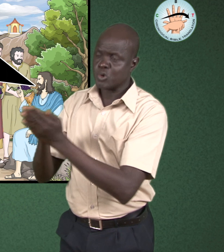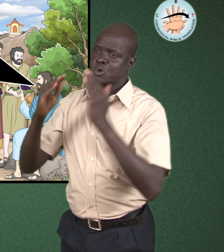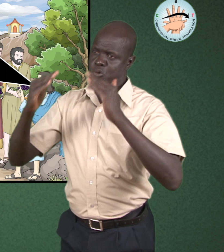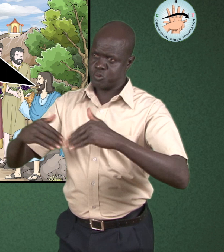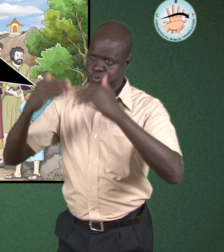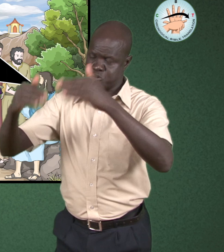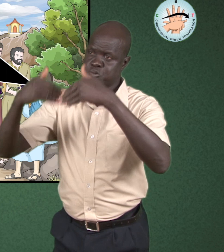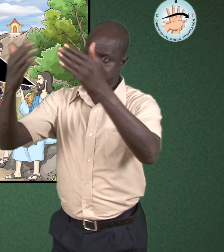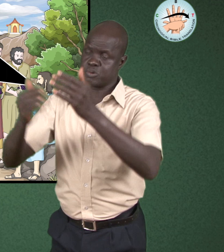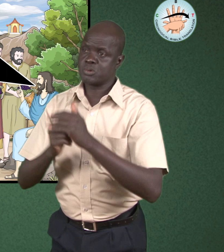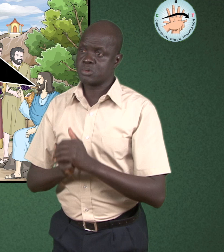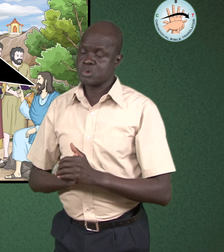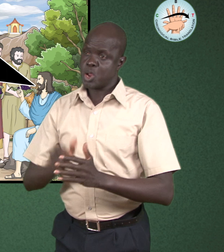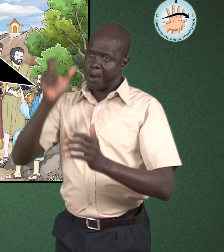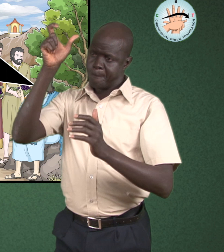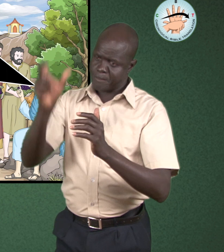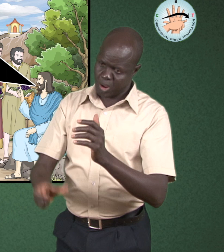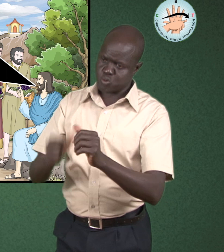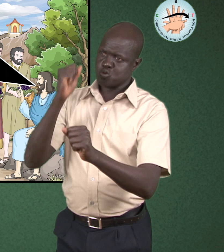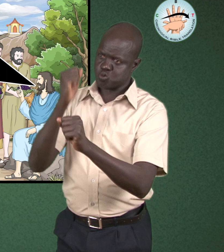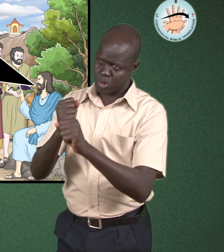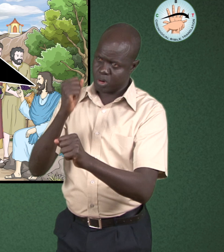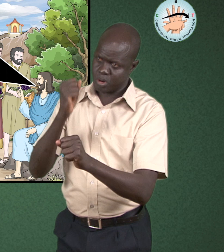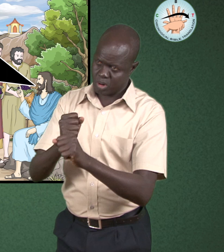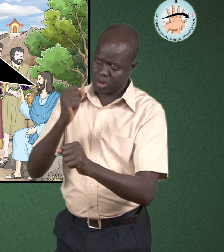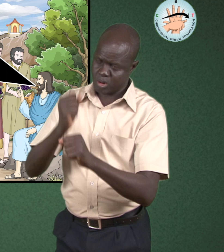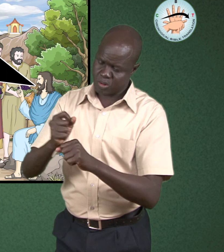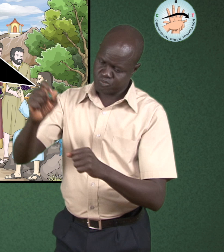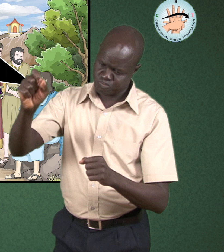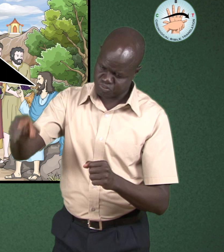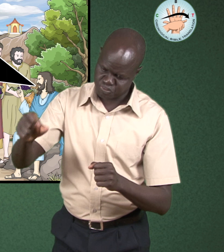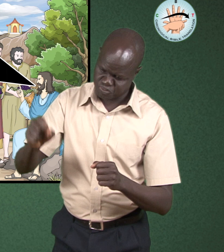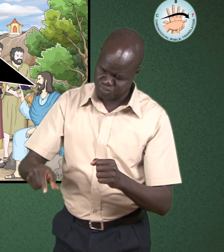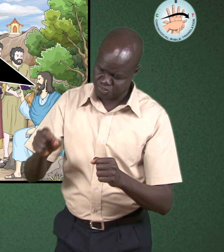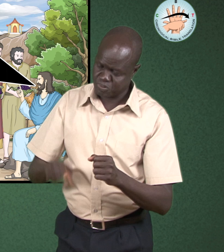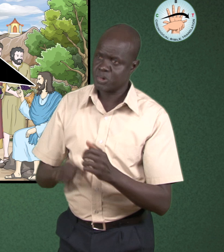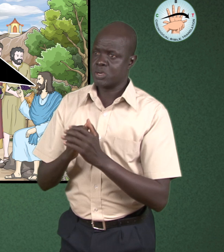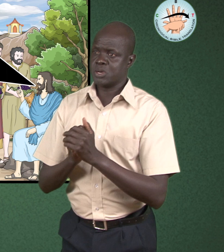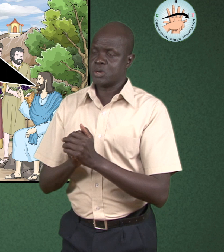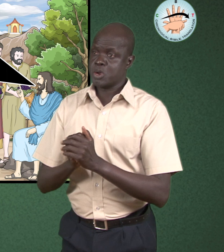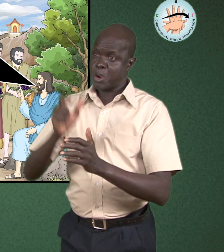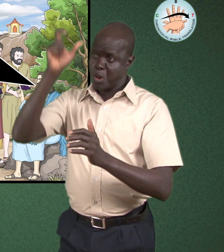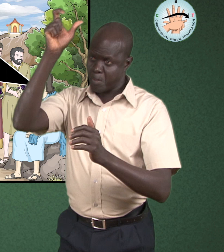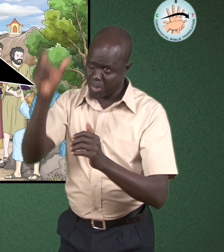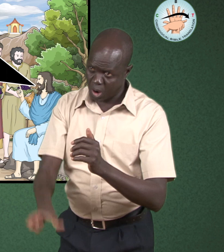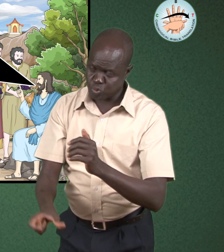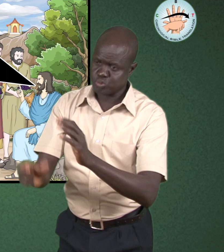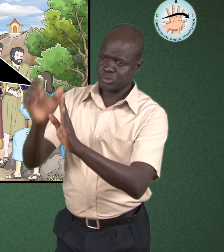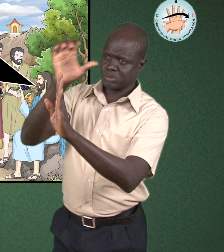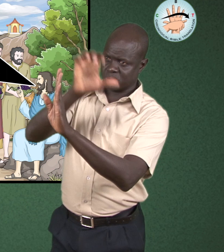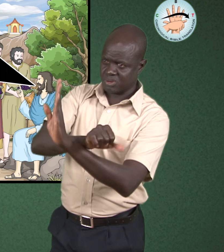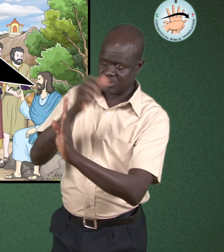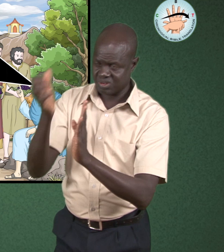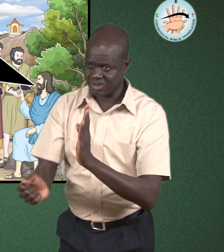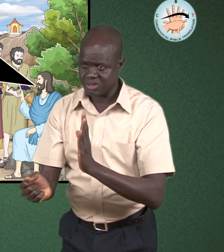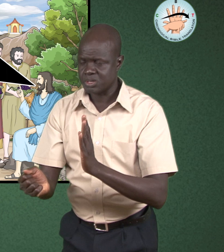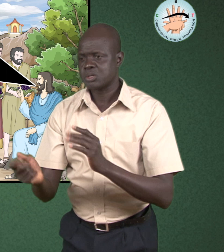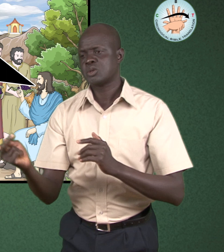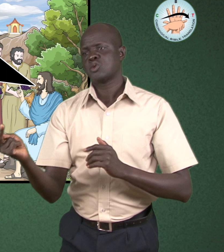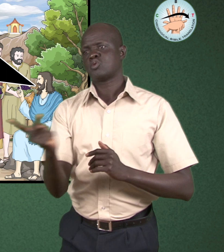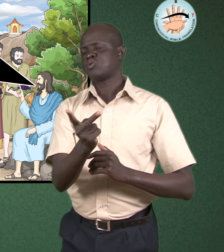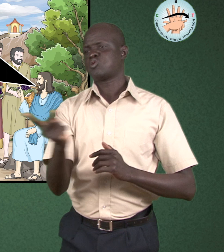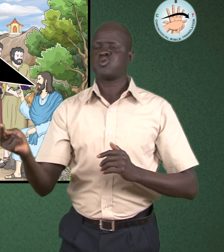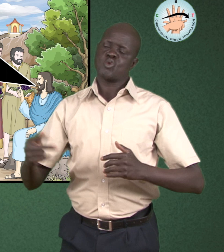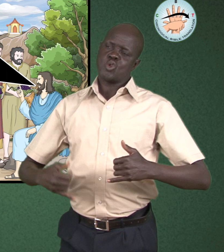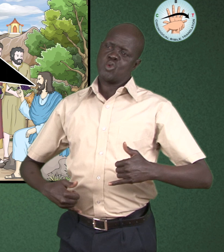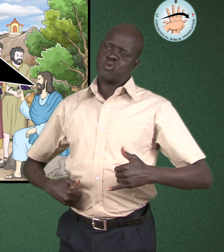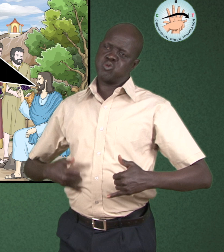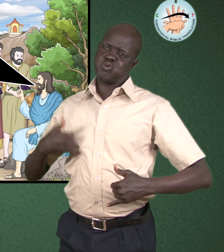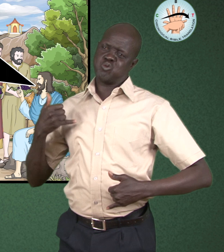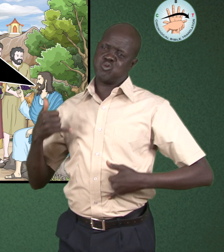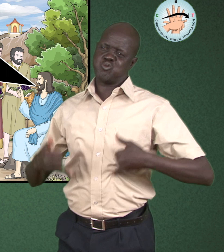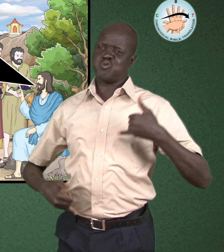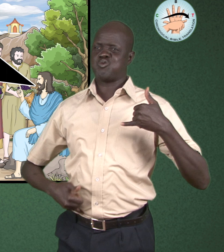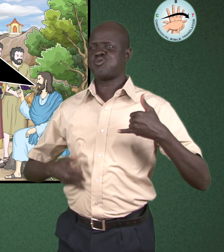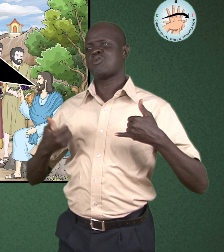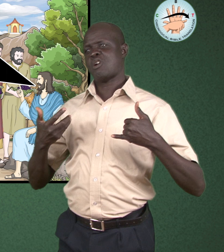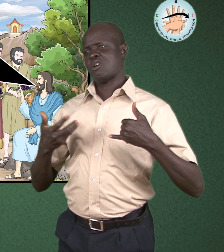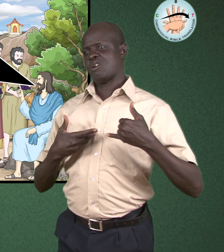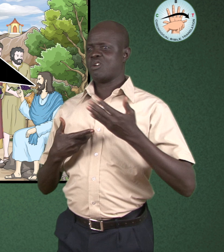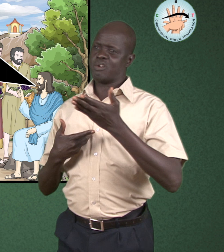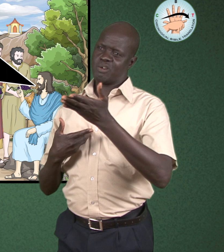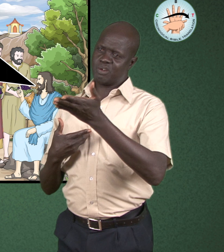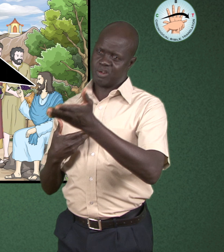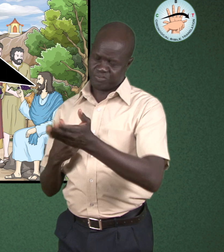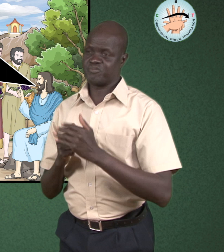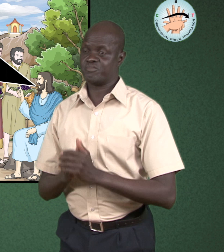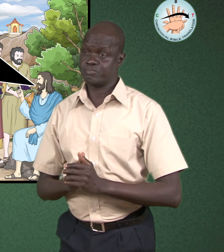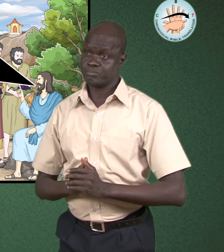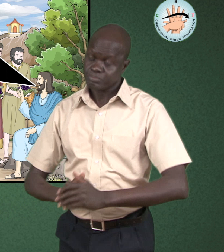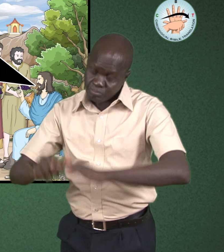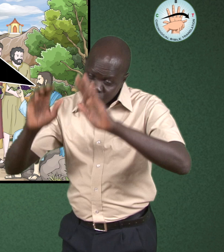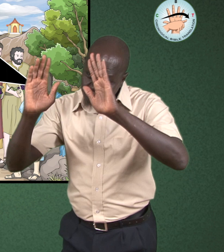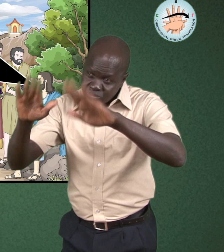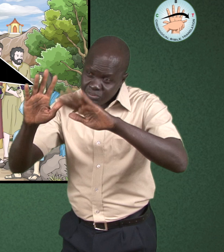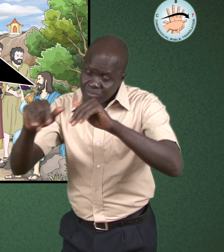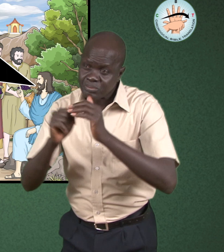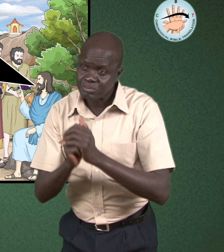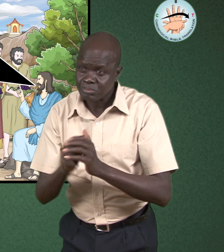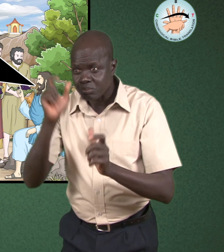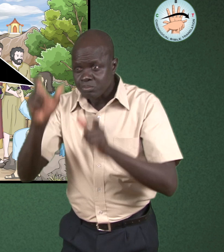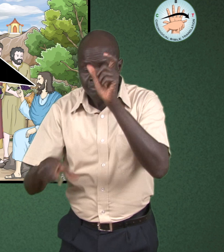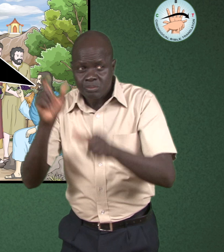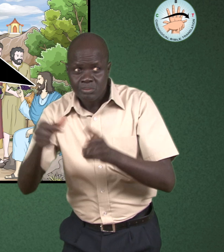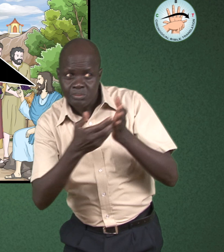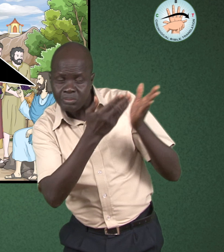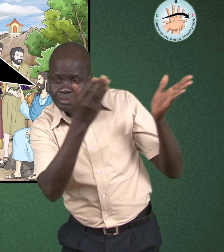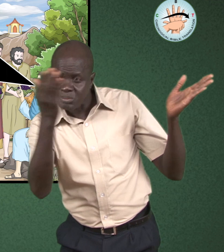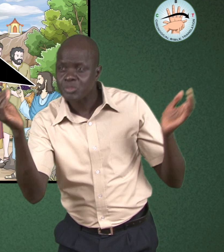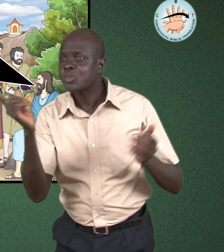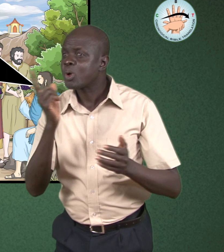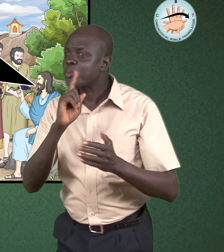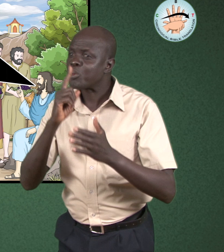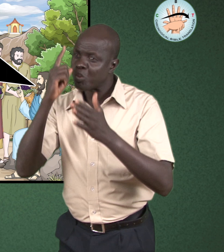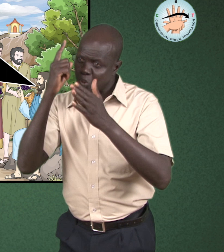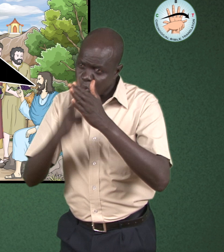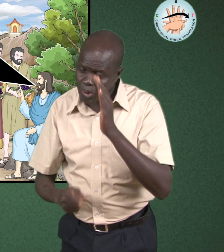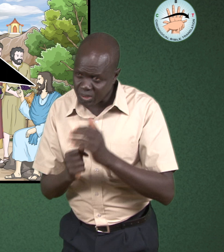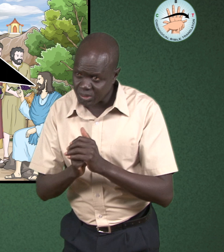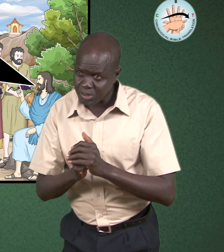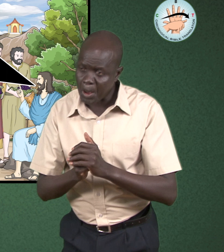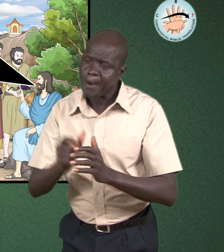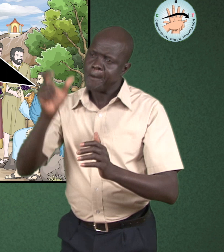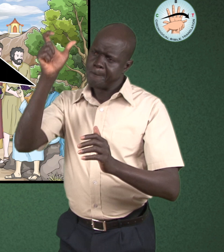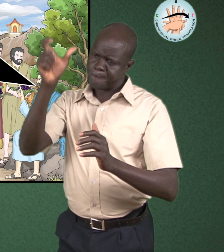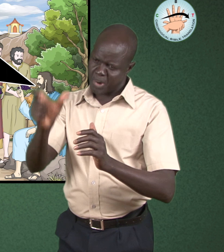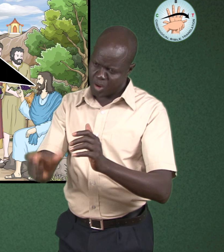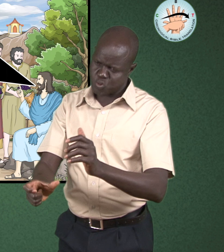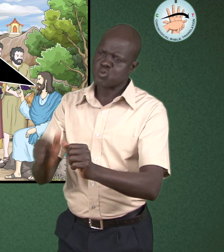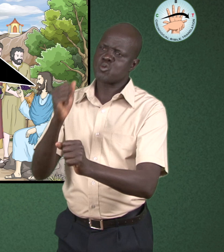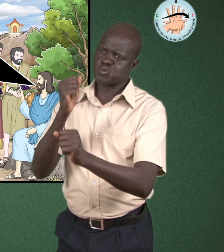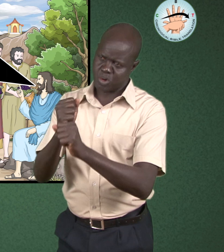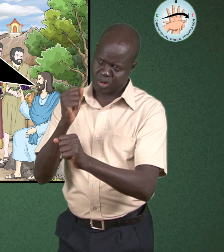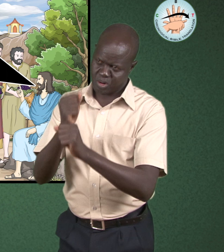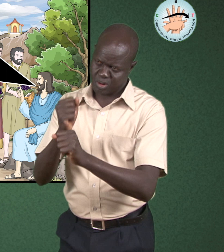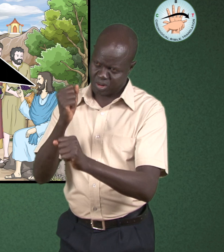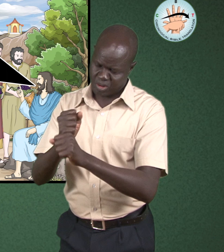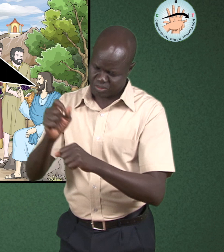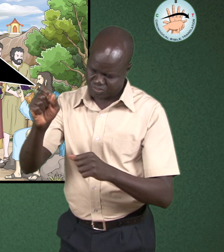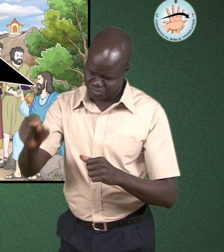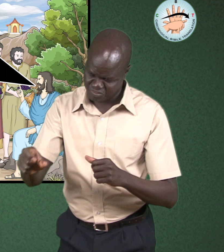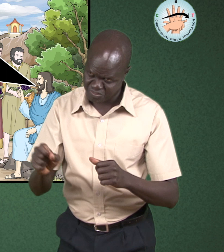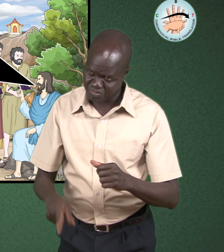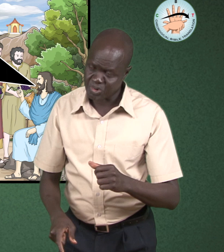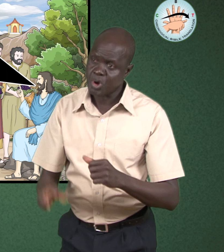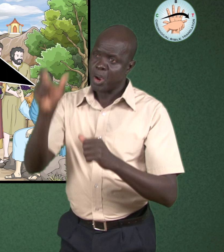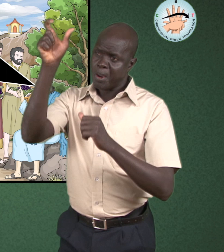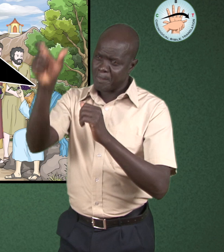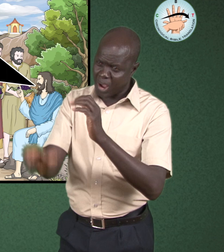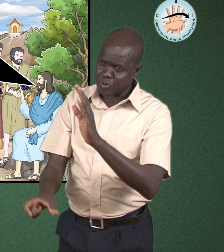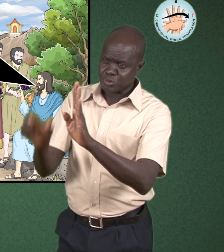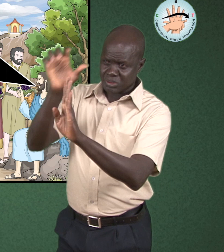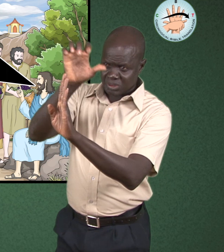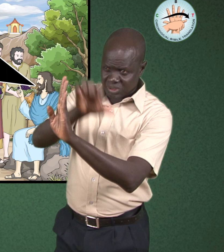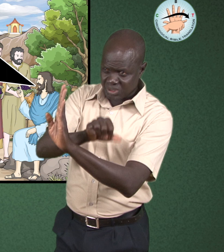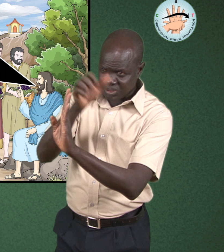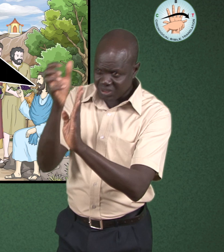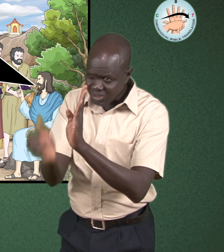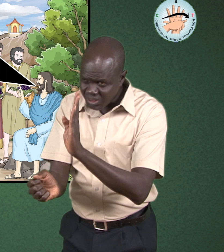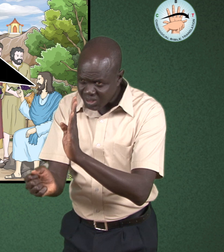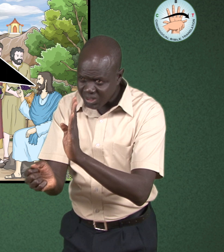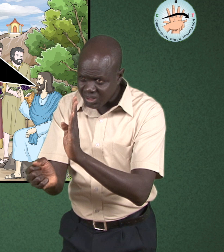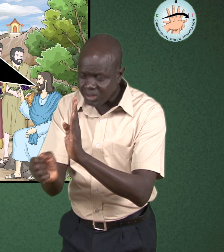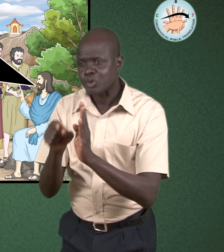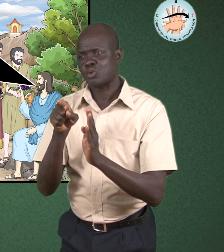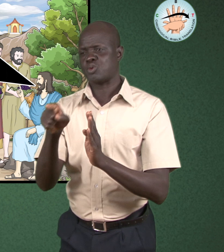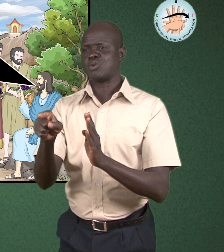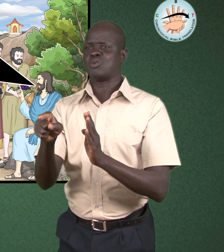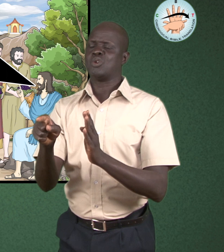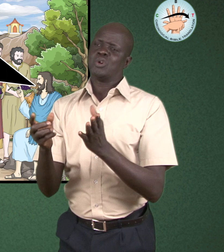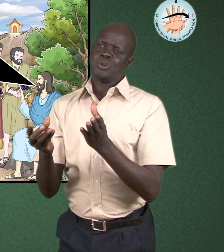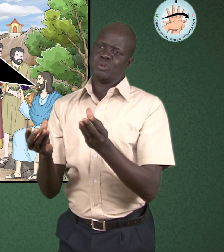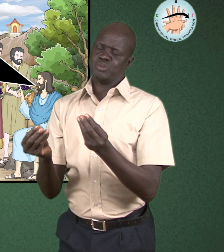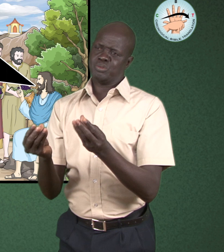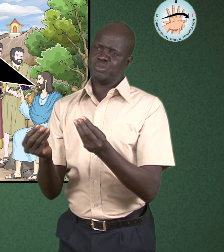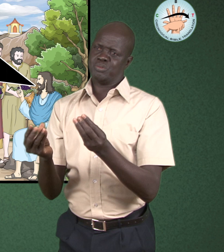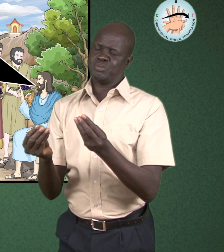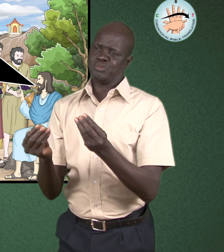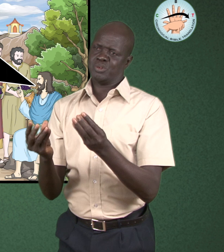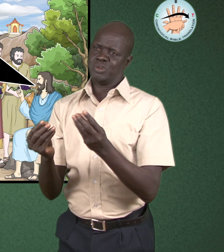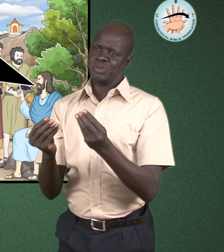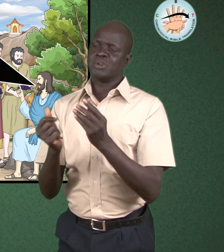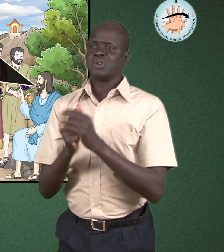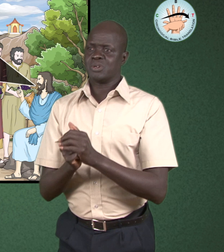For in this case the saying ‘One sows and another reaps’ is true. I sent you to reap what you have not worked for;